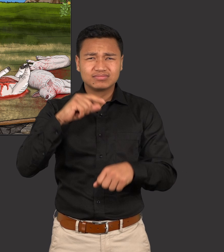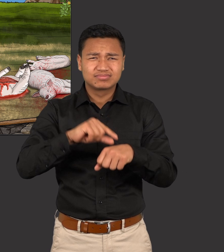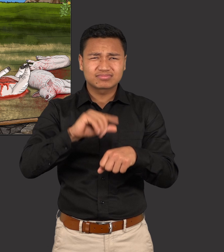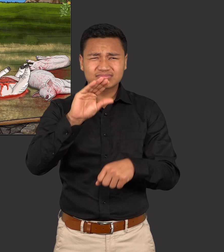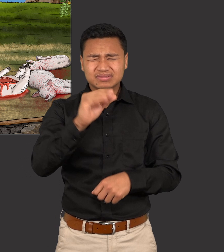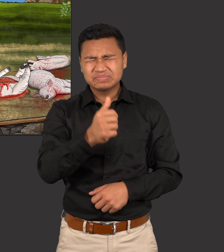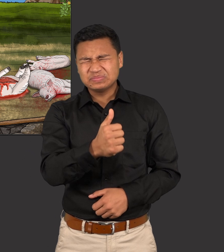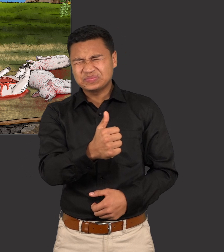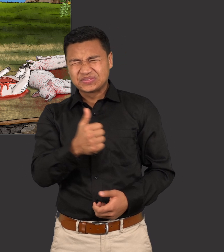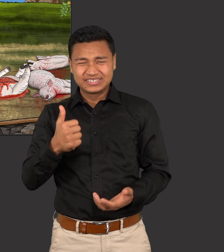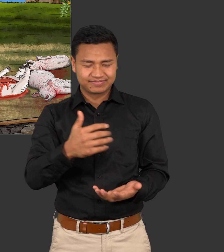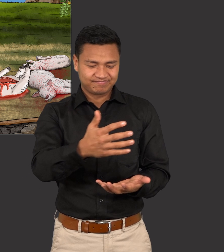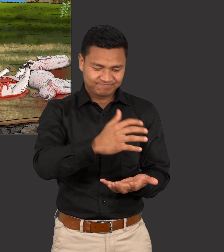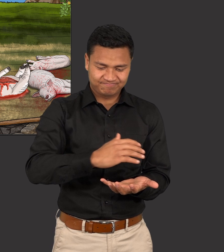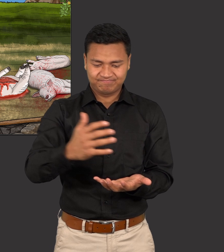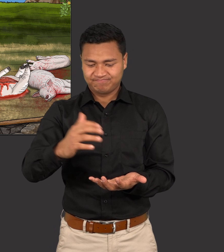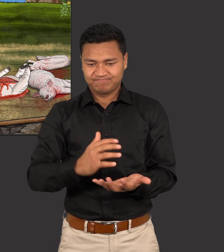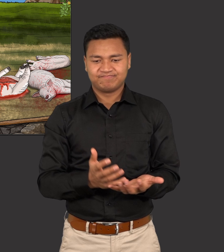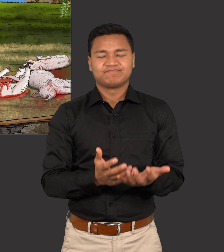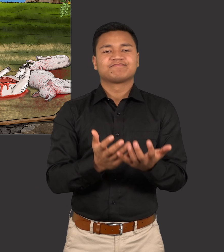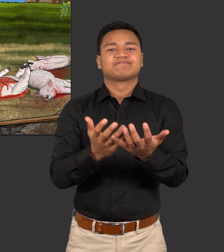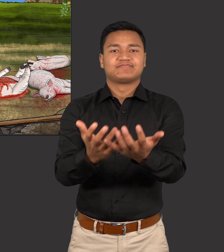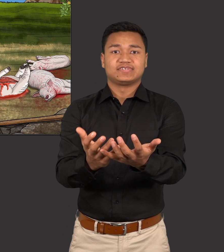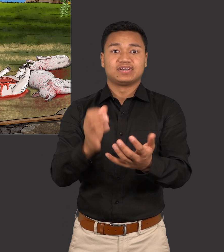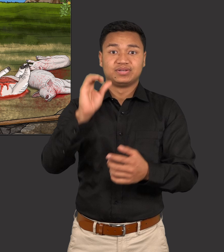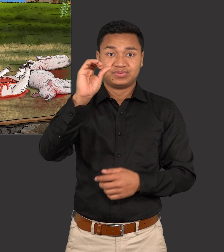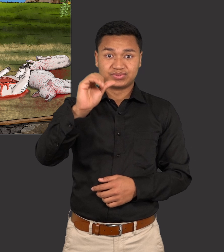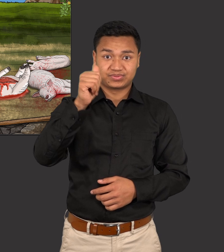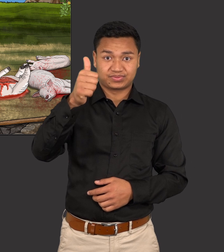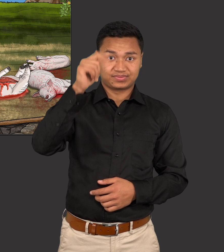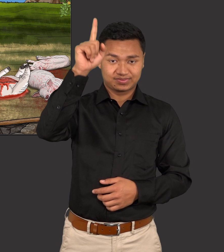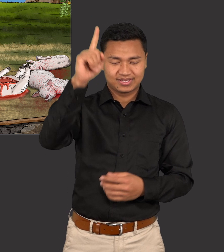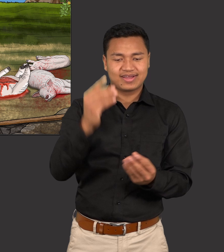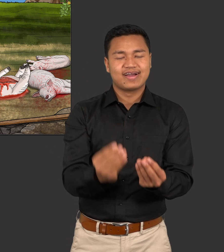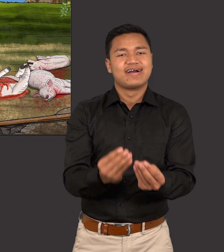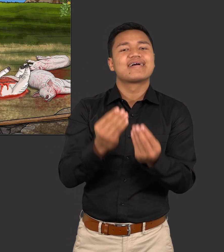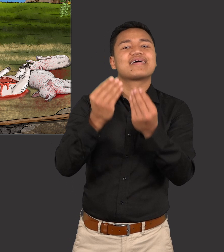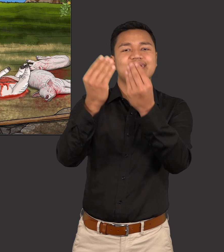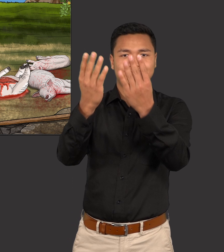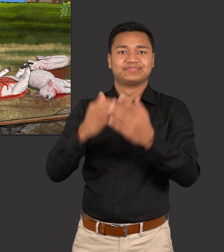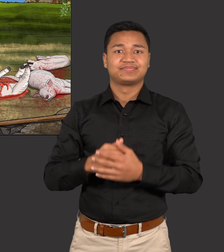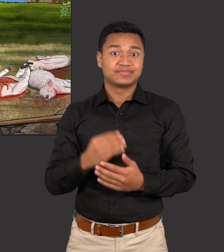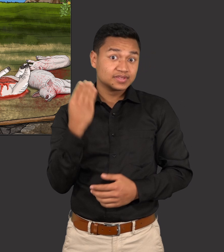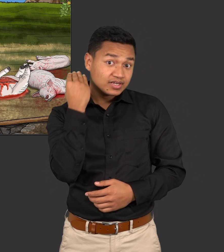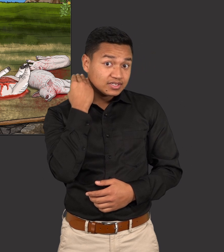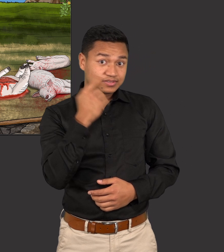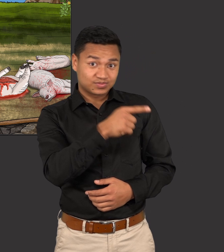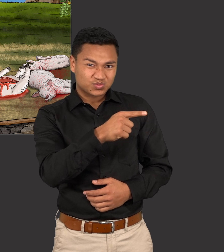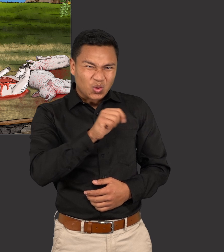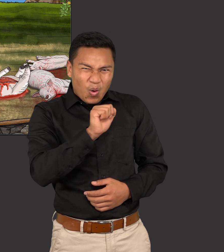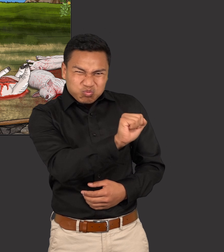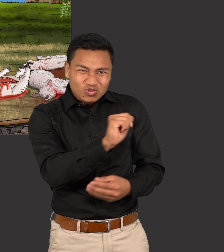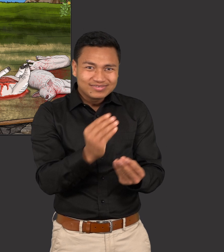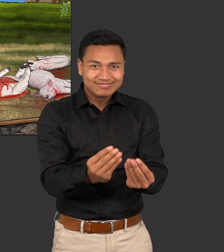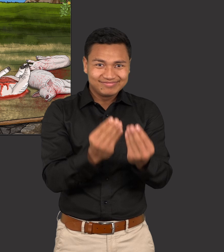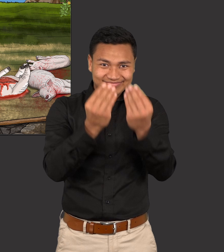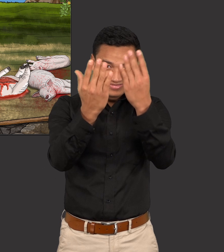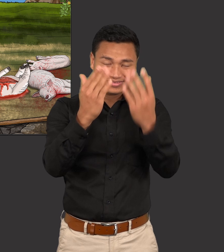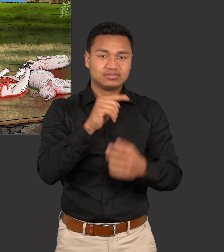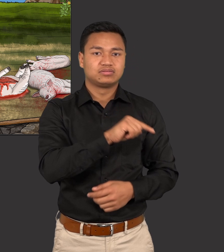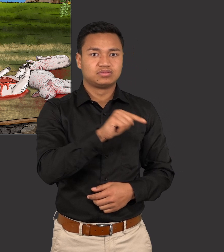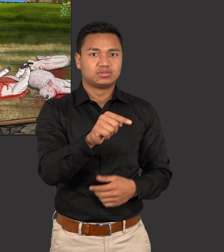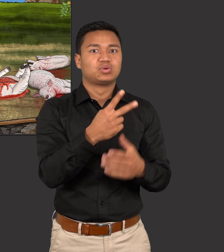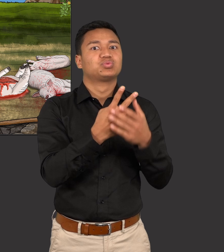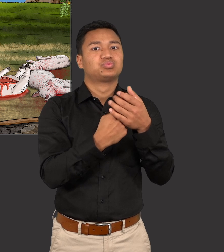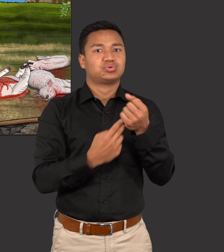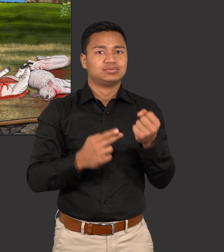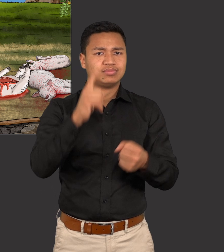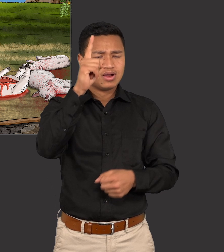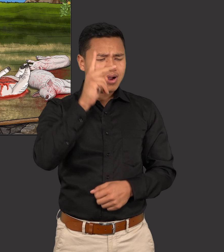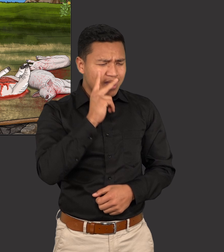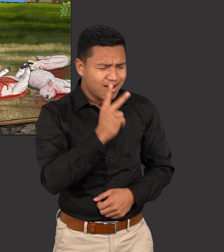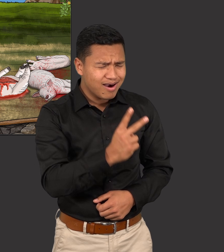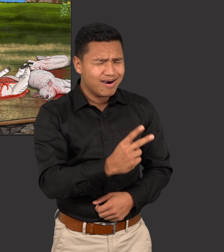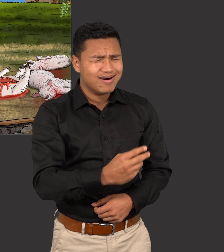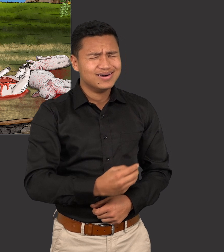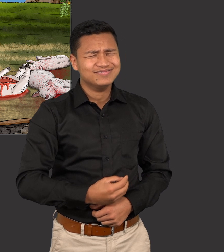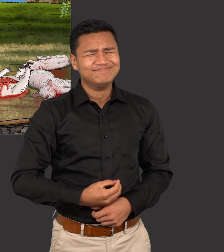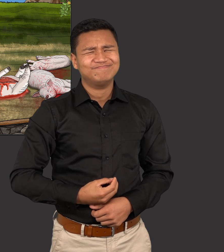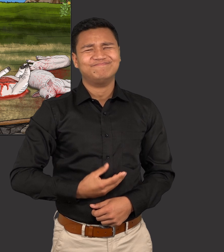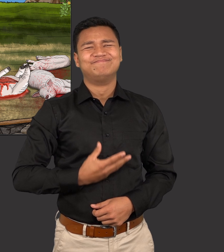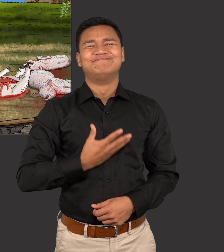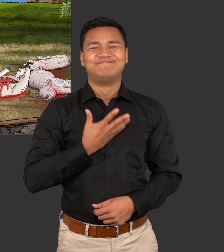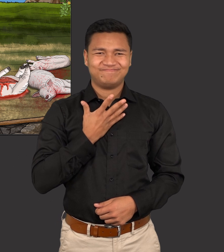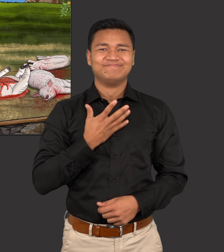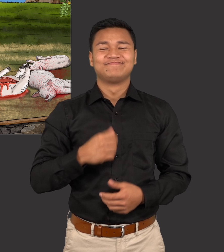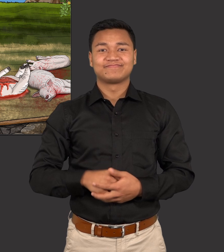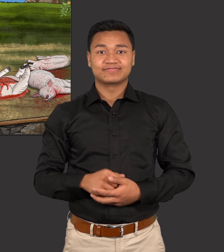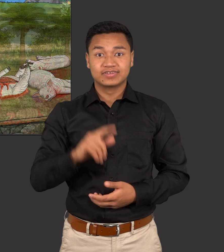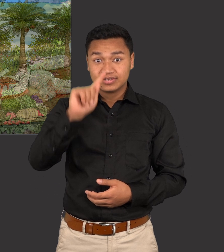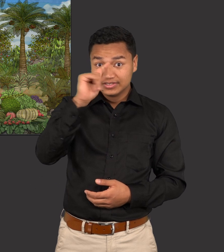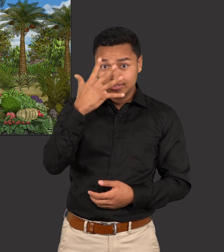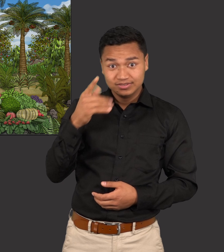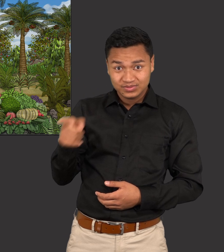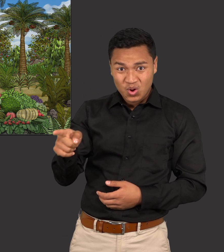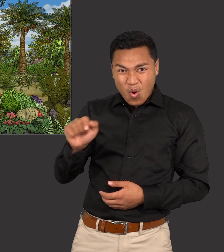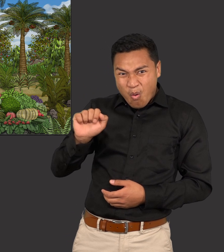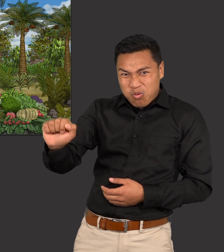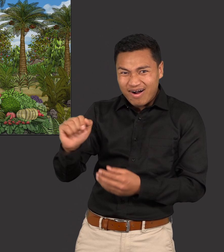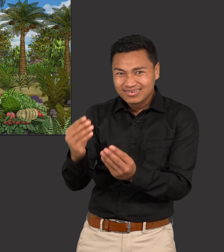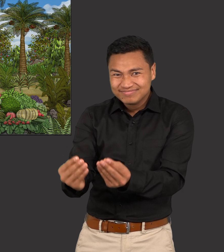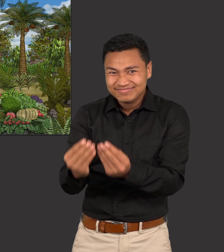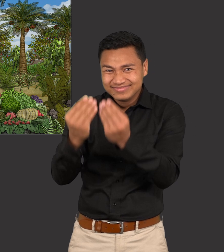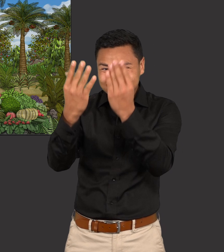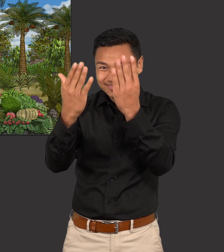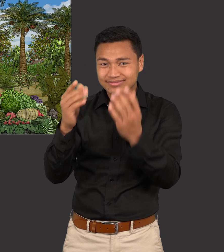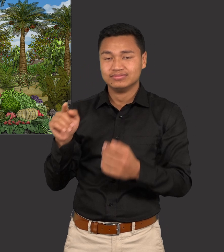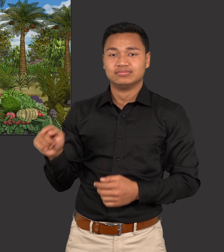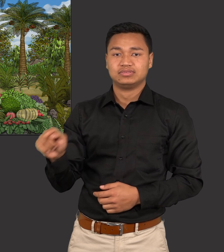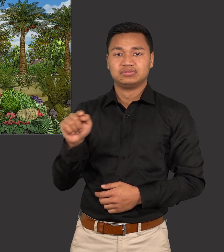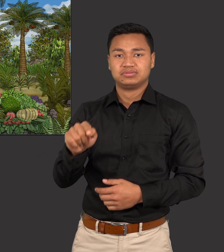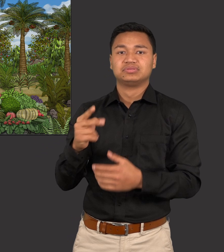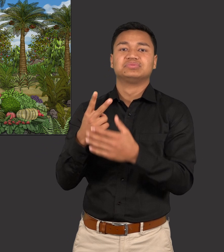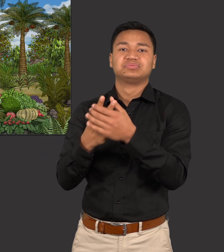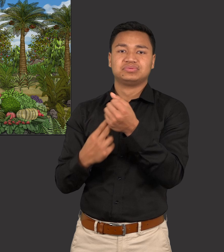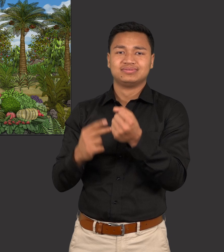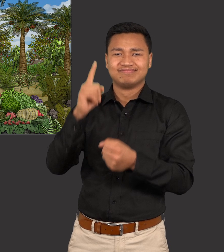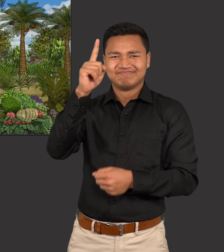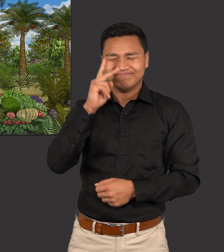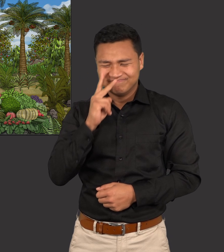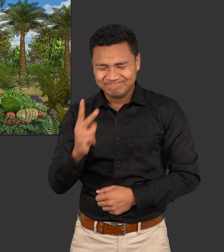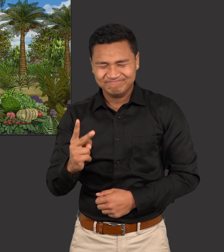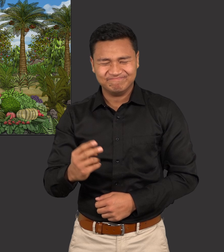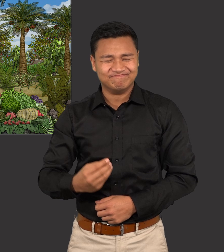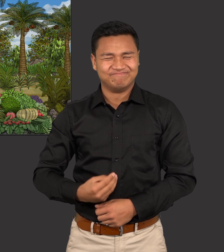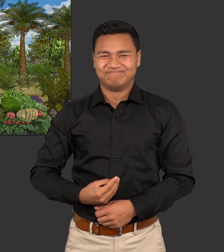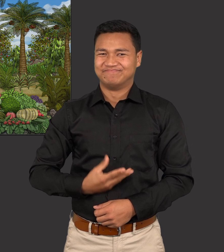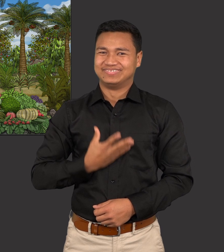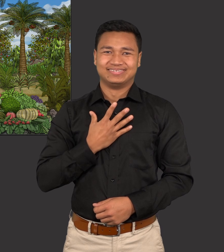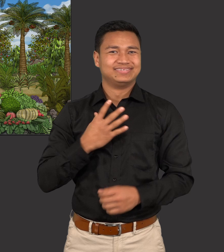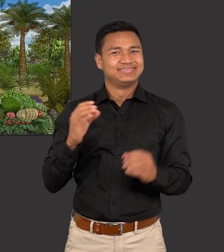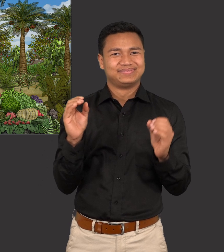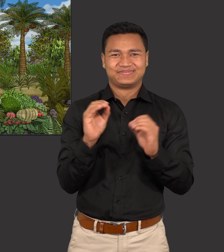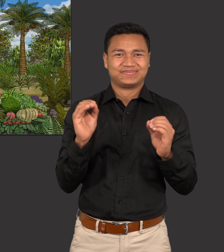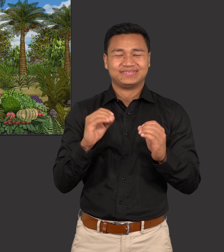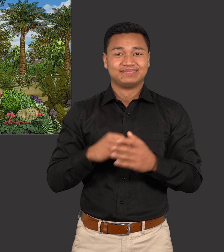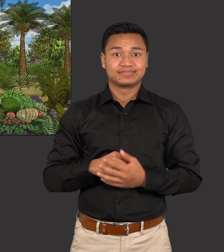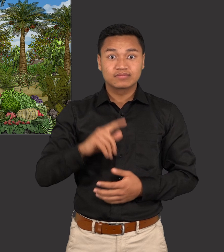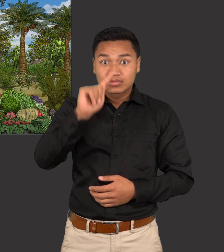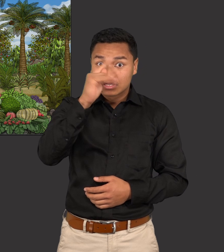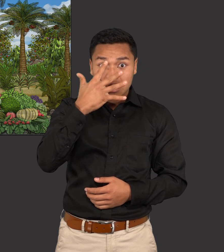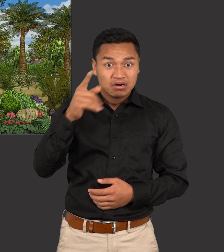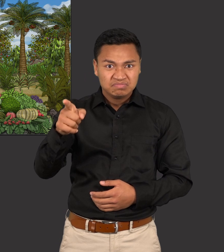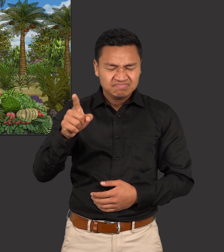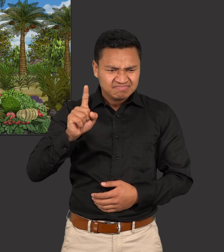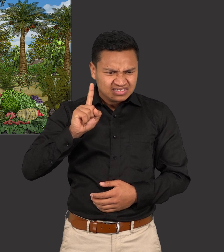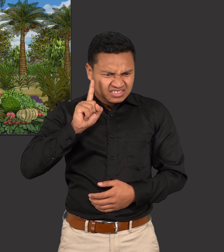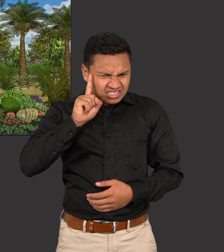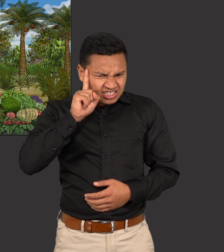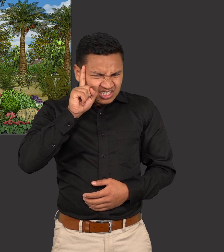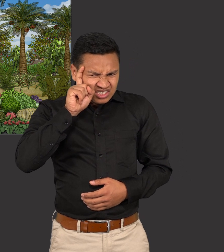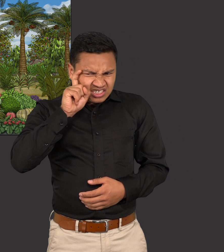And the LORD looked with favor on Abel and his offering, but He had no regard for Cain and his offering.